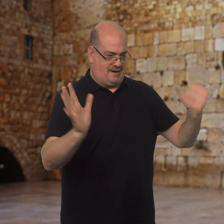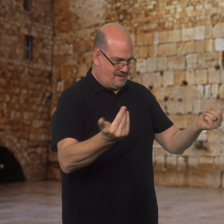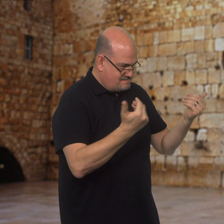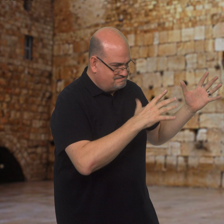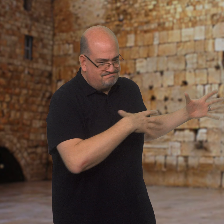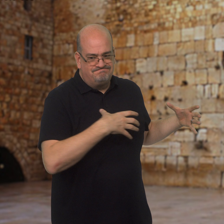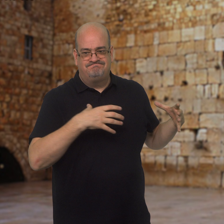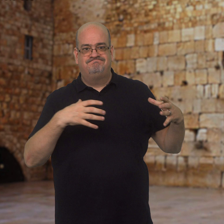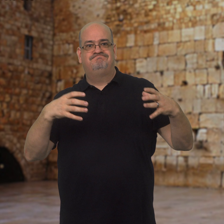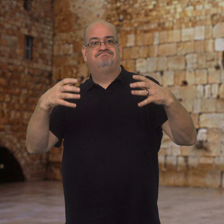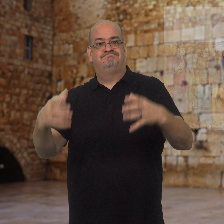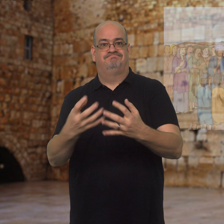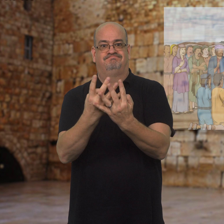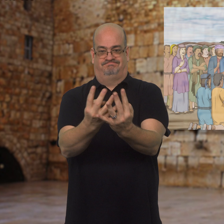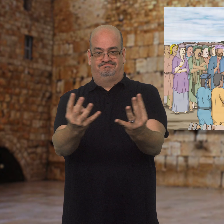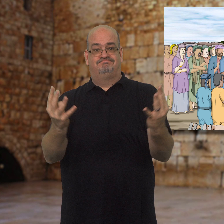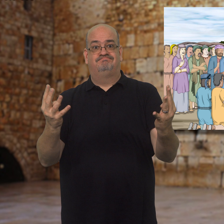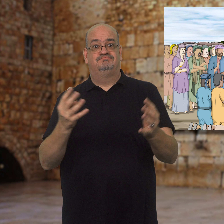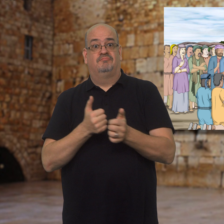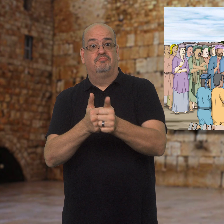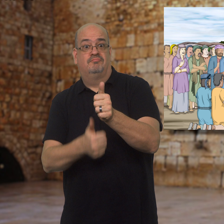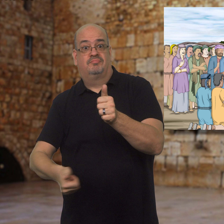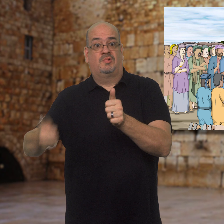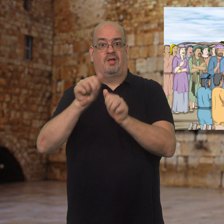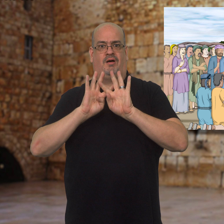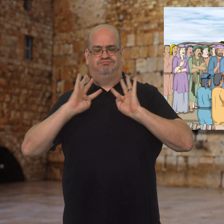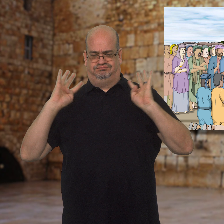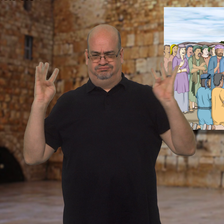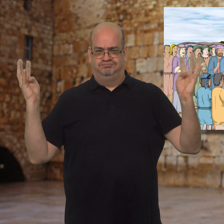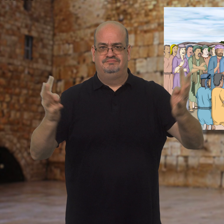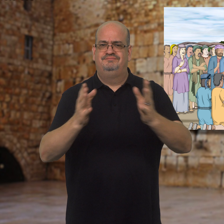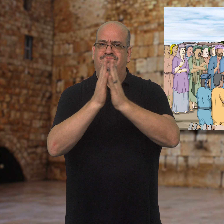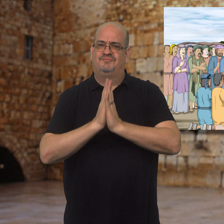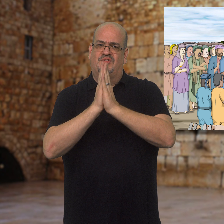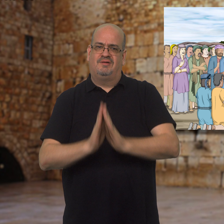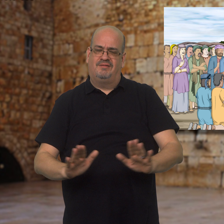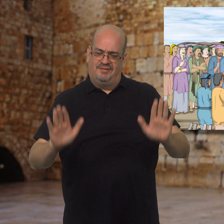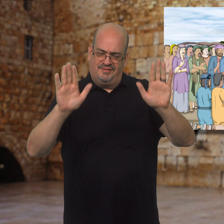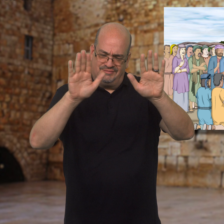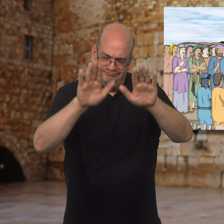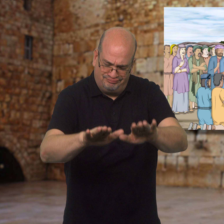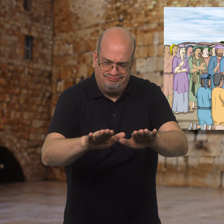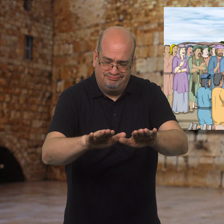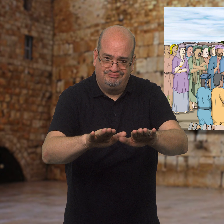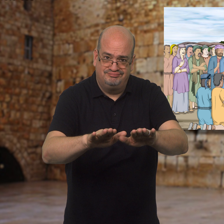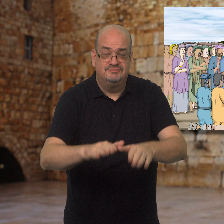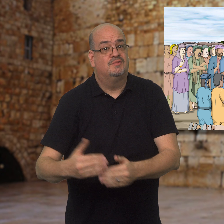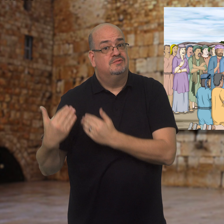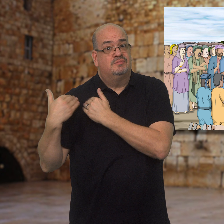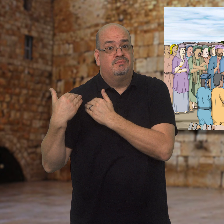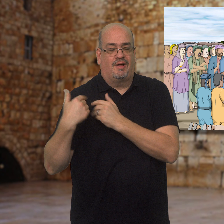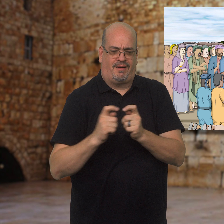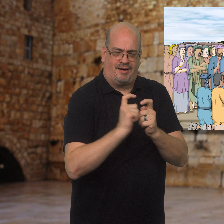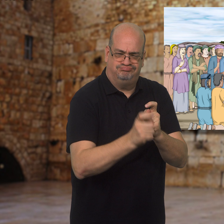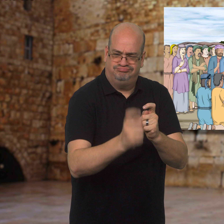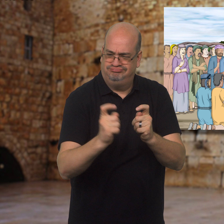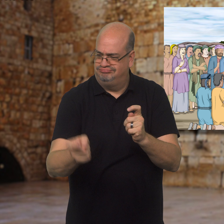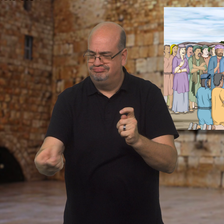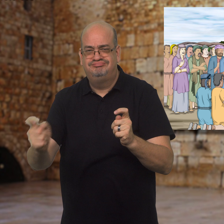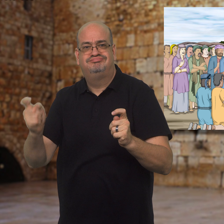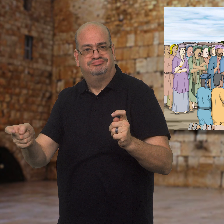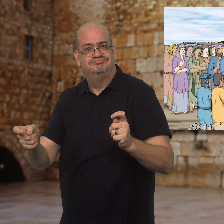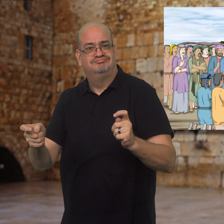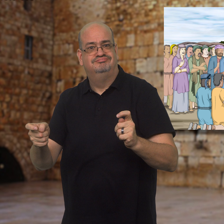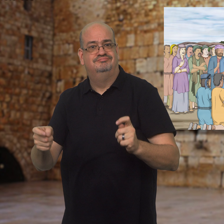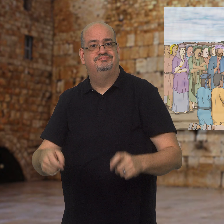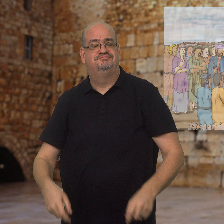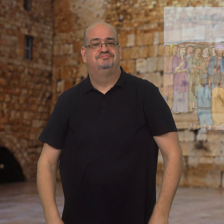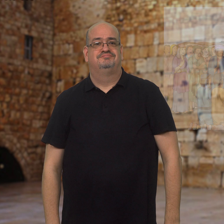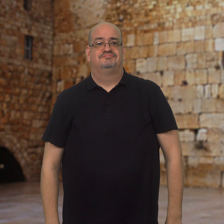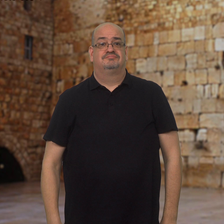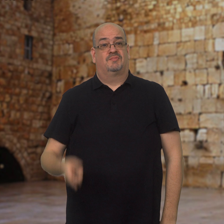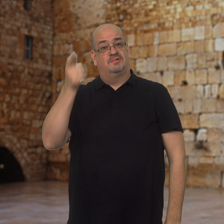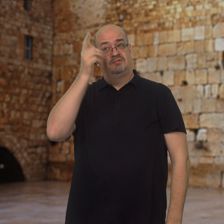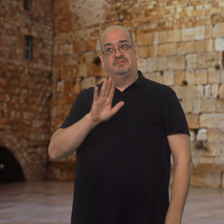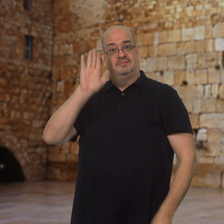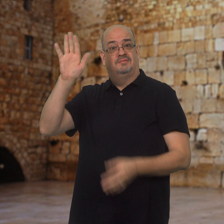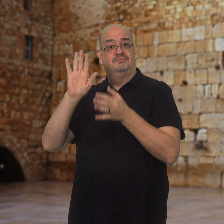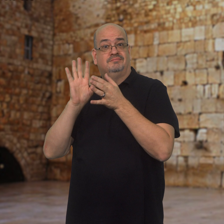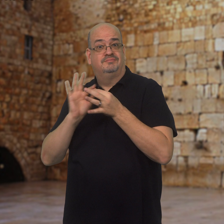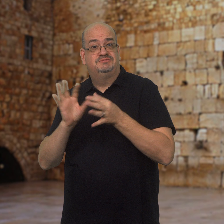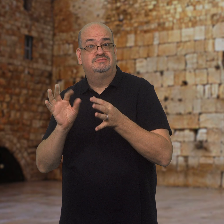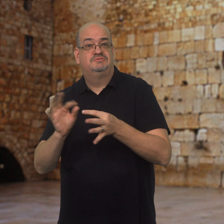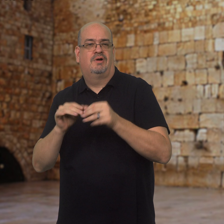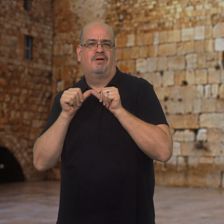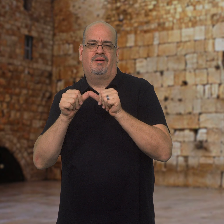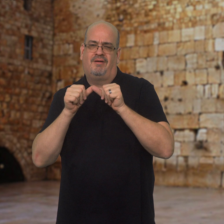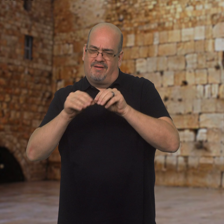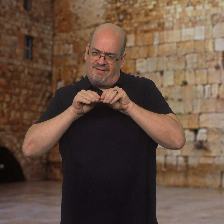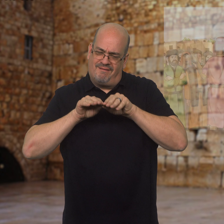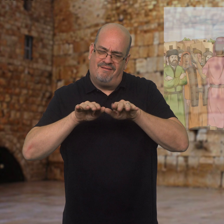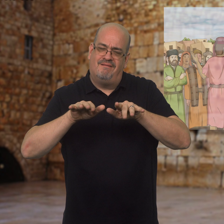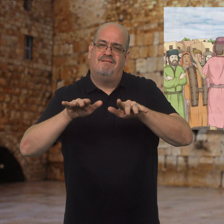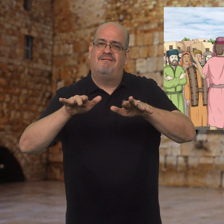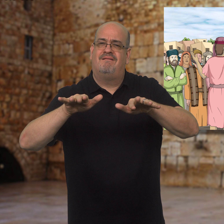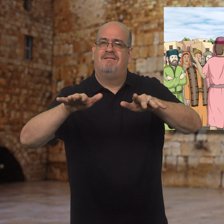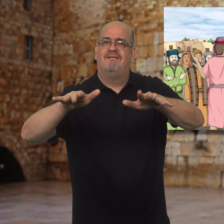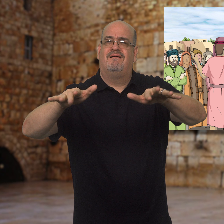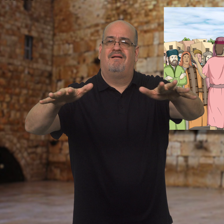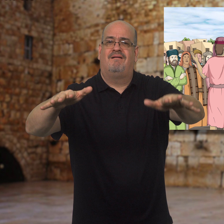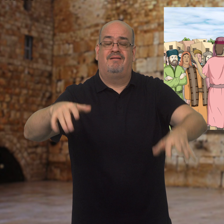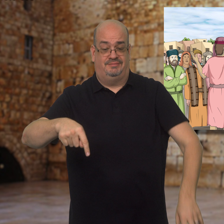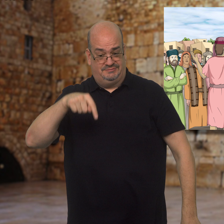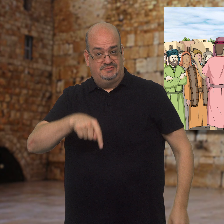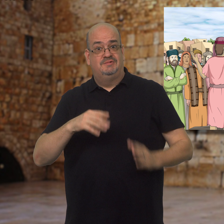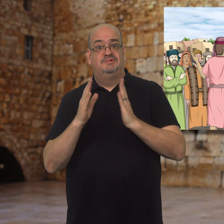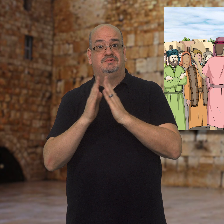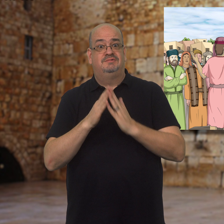They presented these seven to the apostles, who prayed and laid their hands on them.